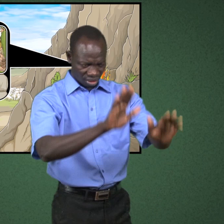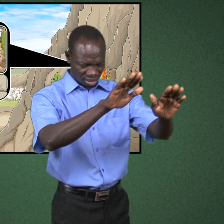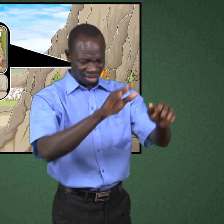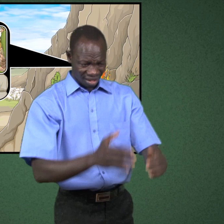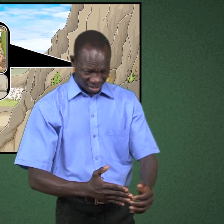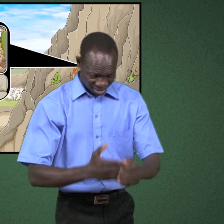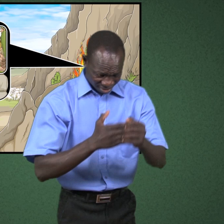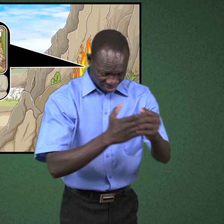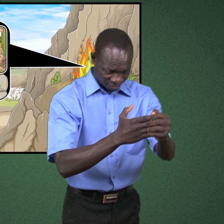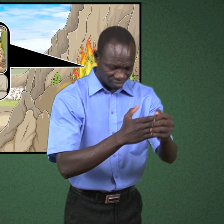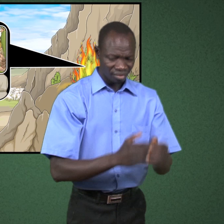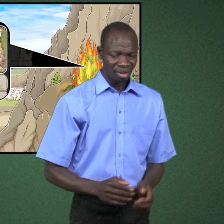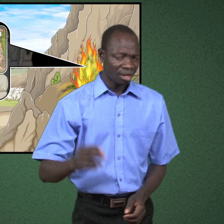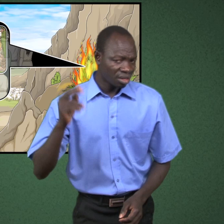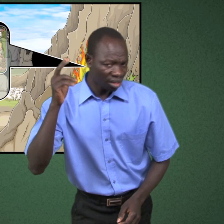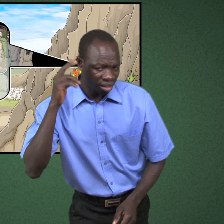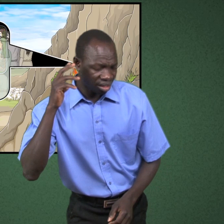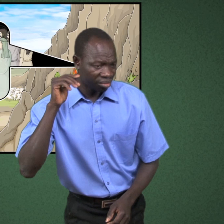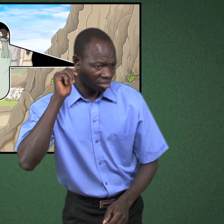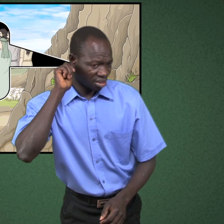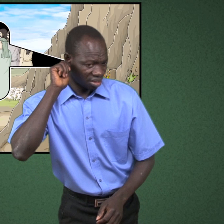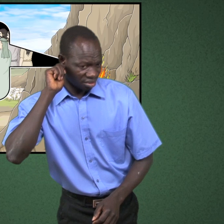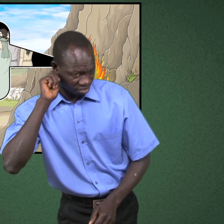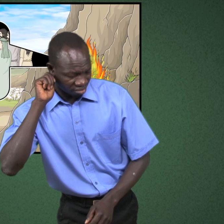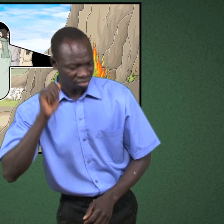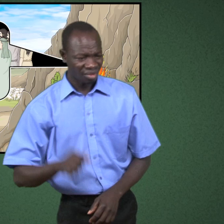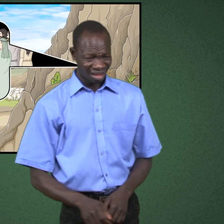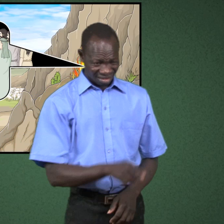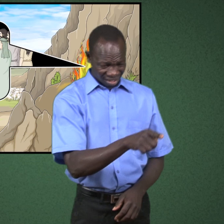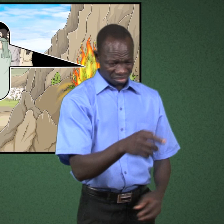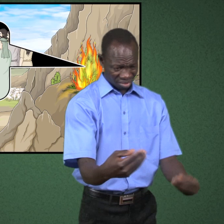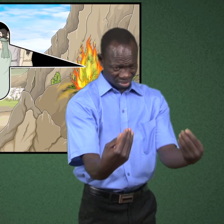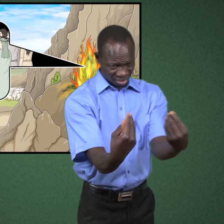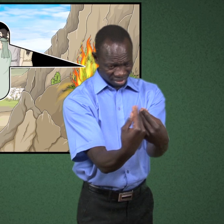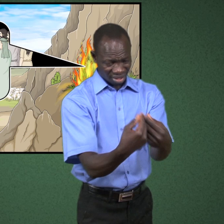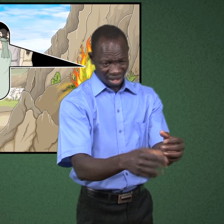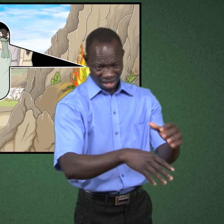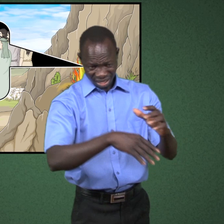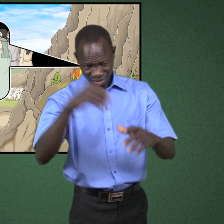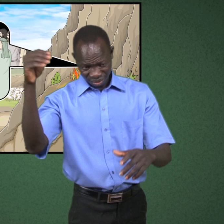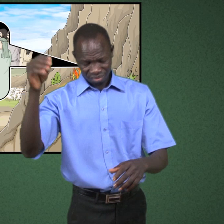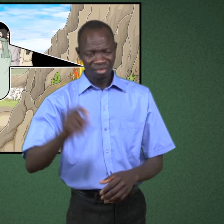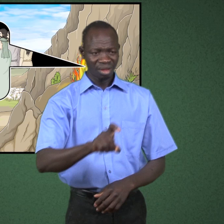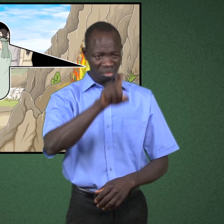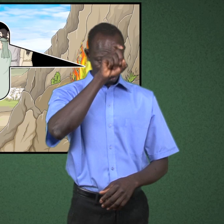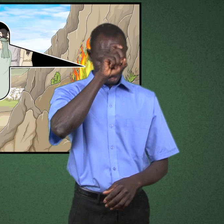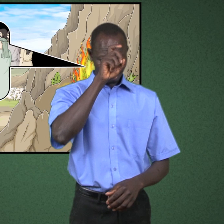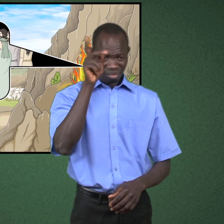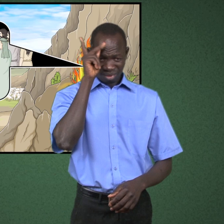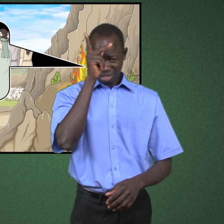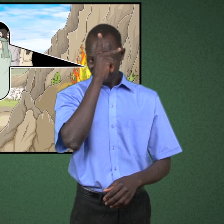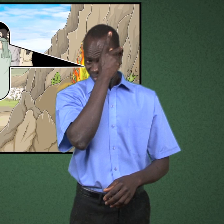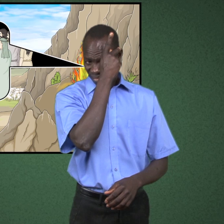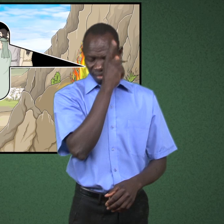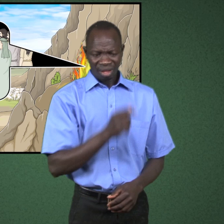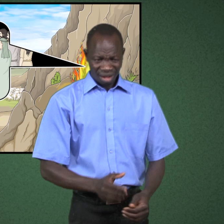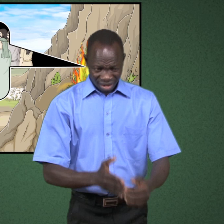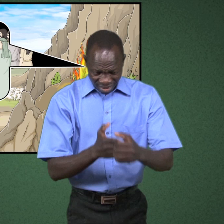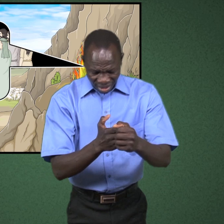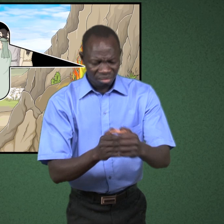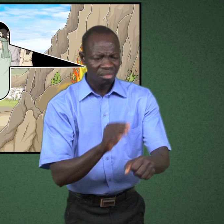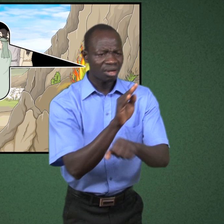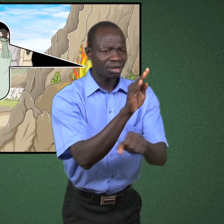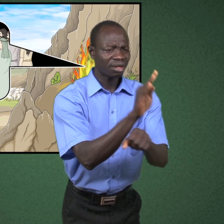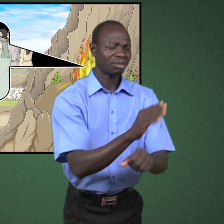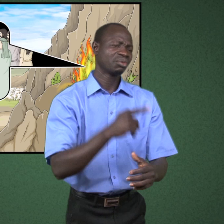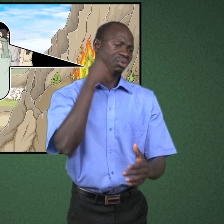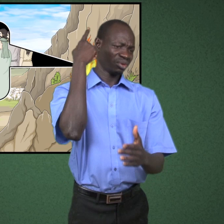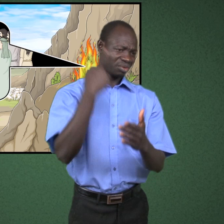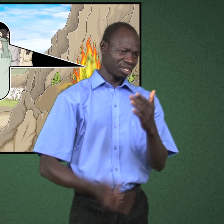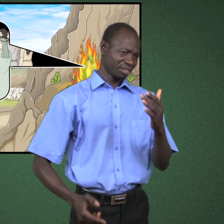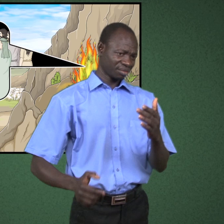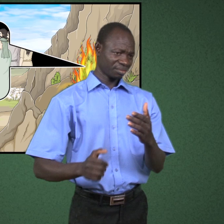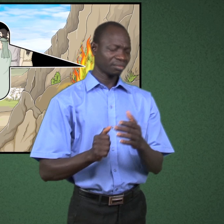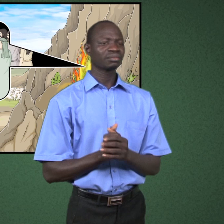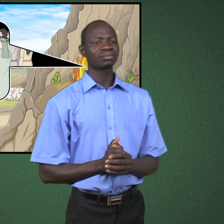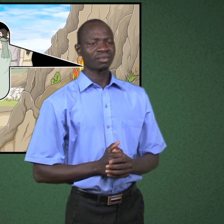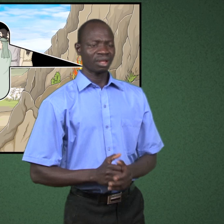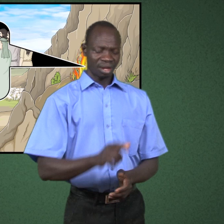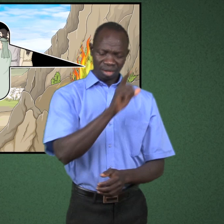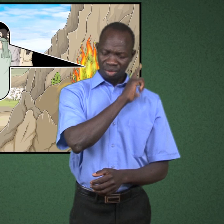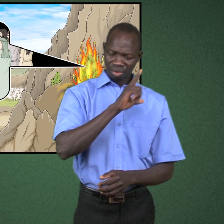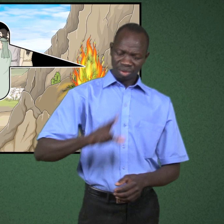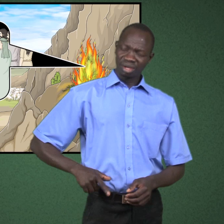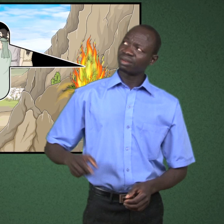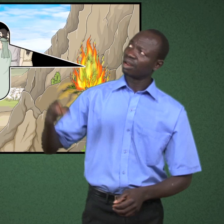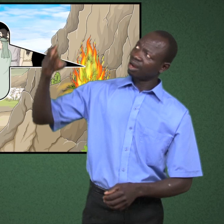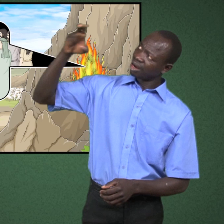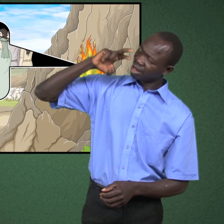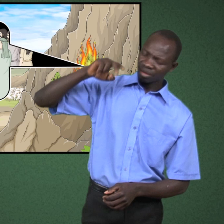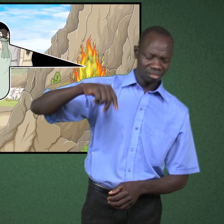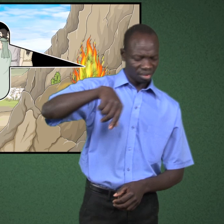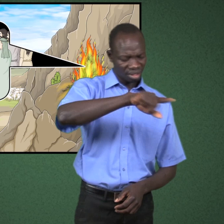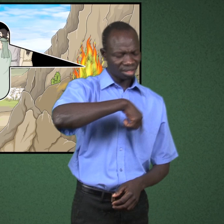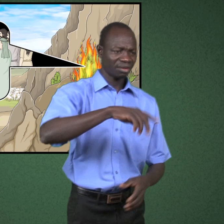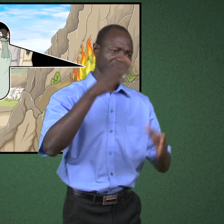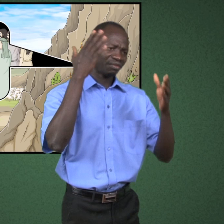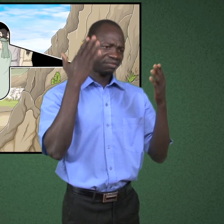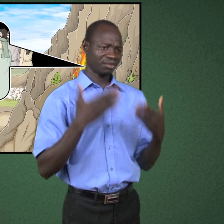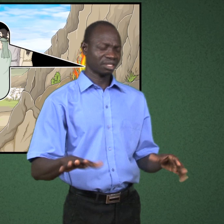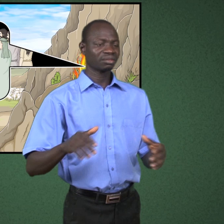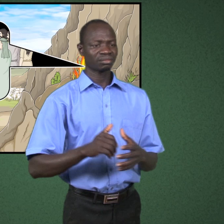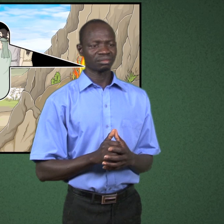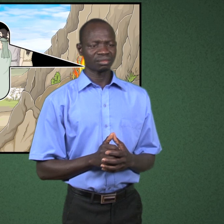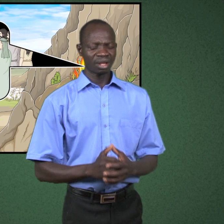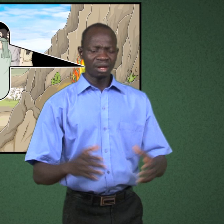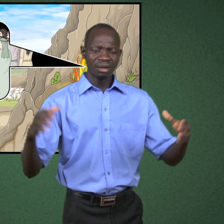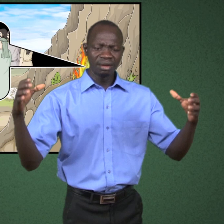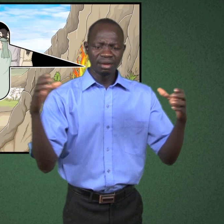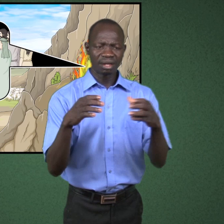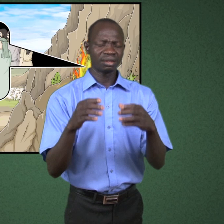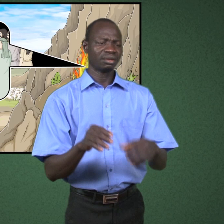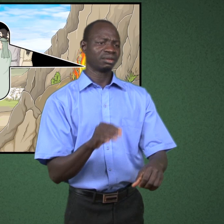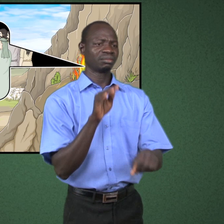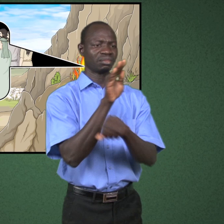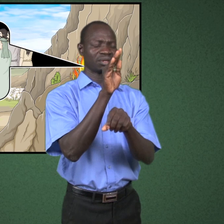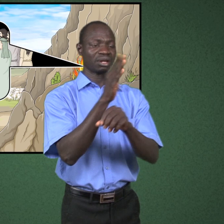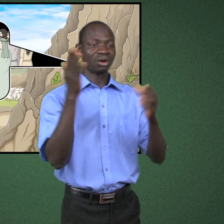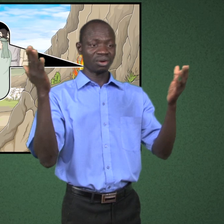The elders of Israel will listen to what you say, and you must go with them to the king of Egypt and tell him, ‘The LORD, the God of the Hebrews, has met with us.